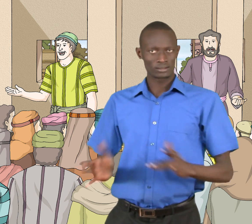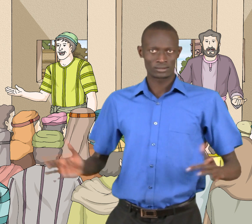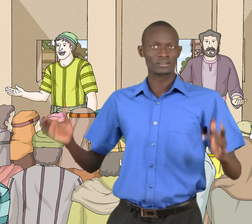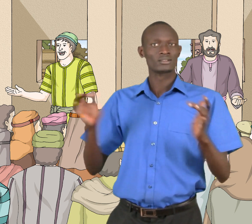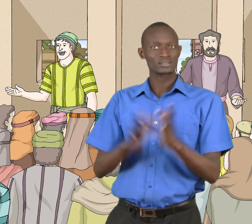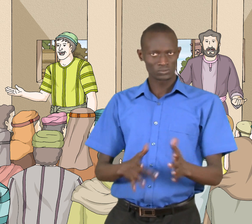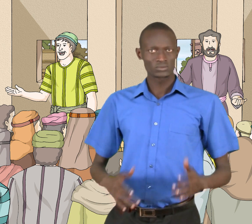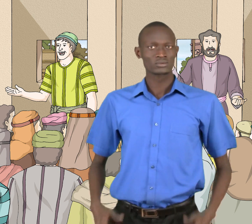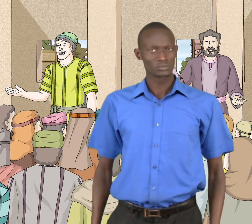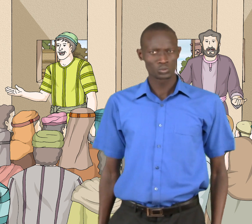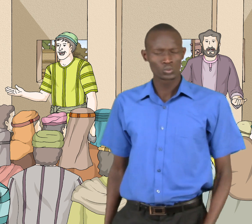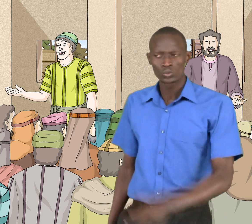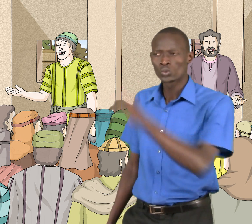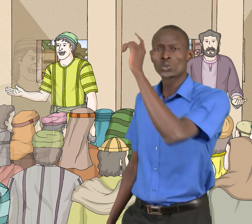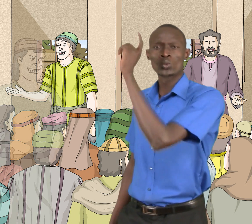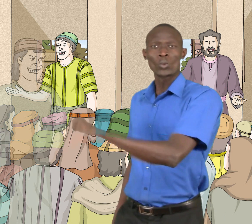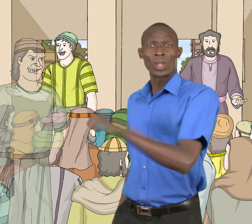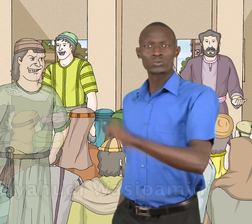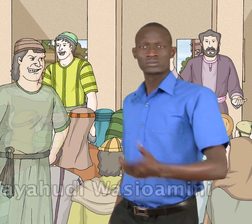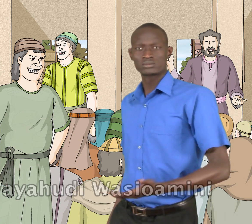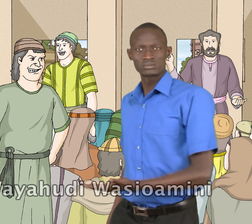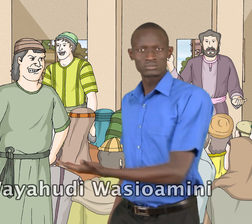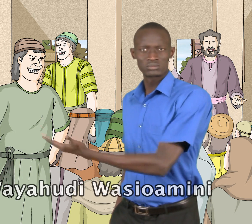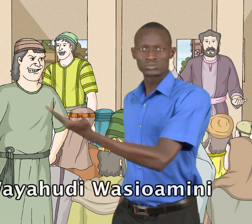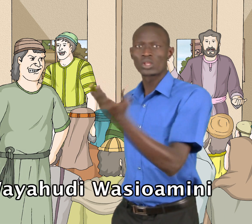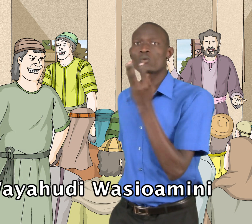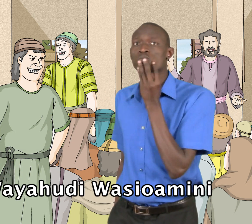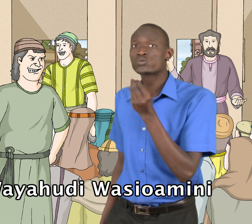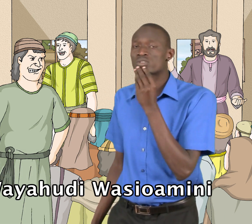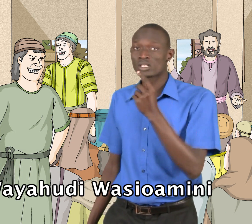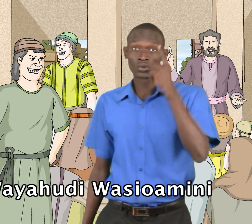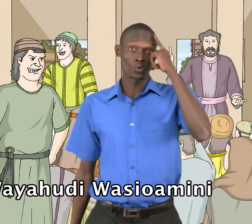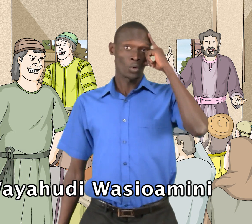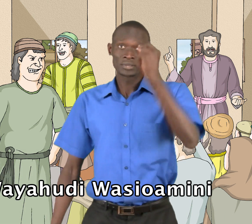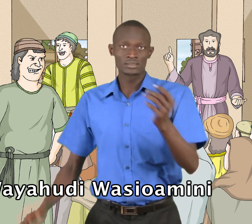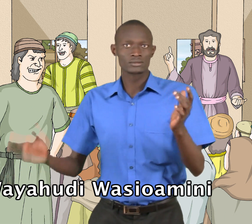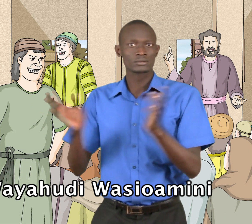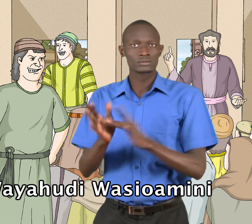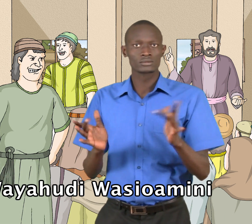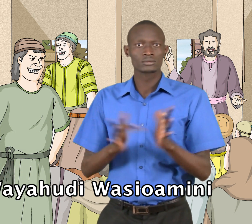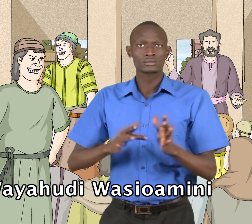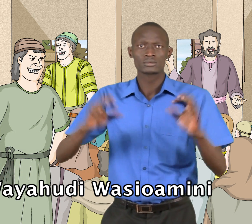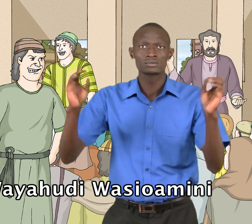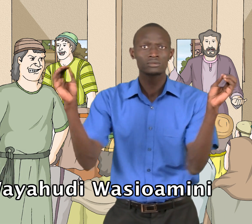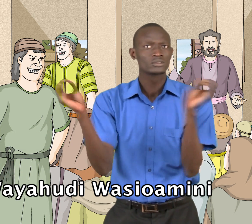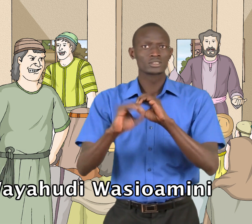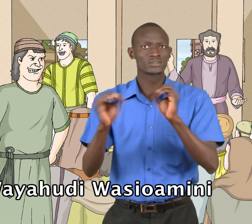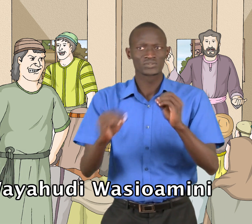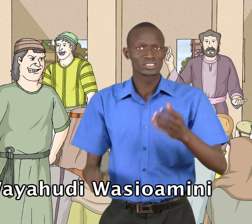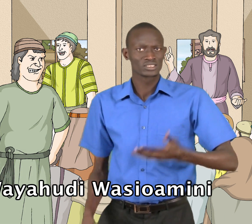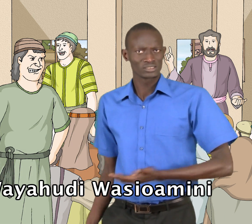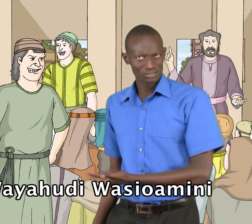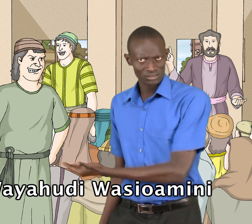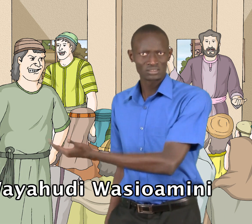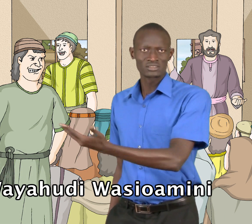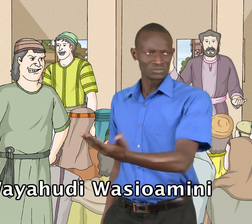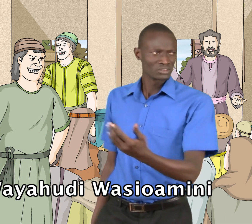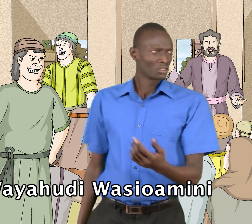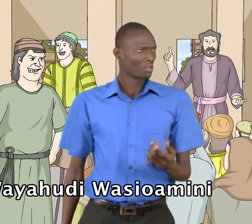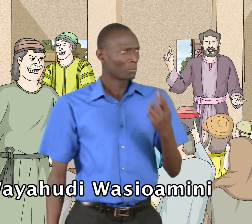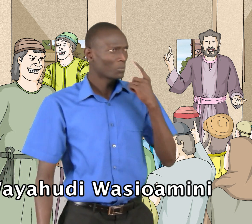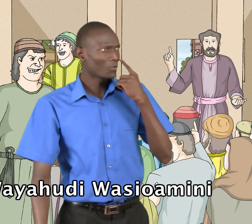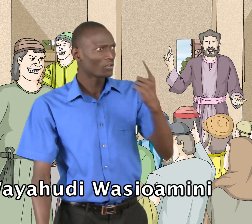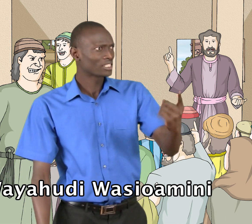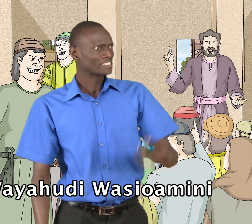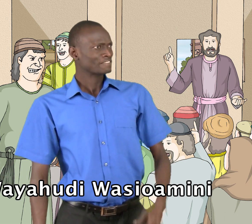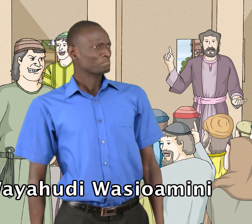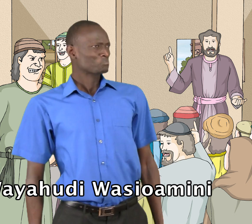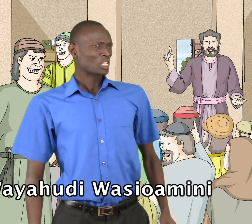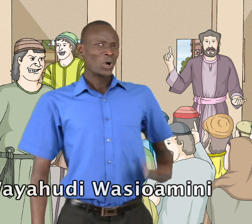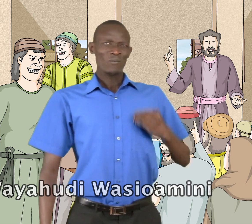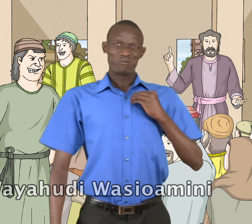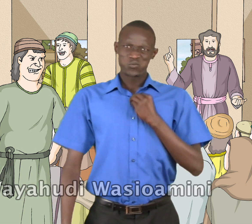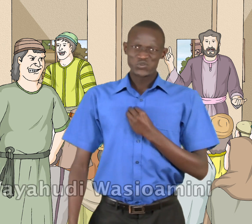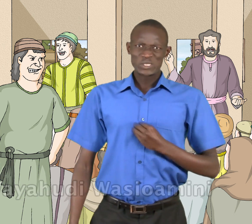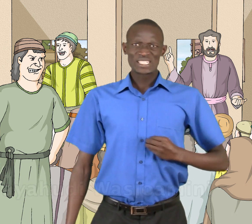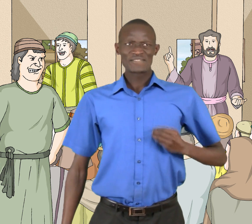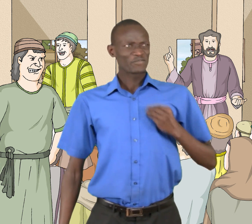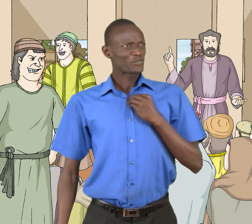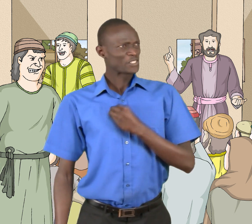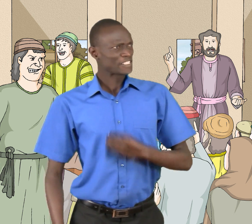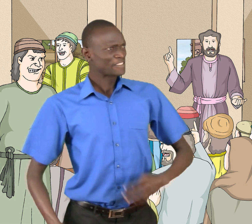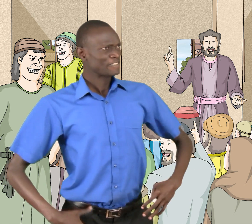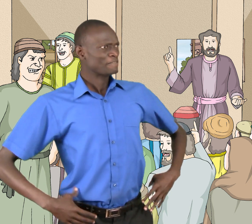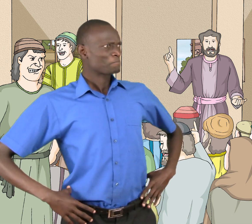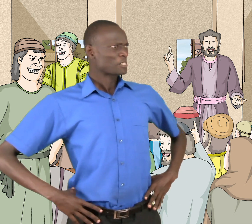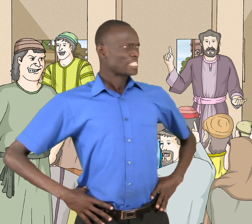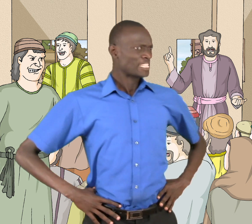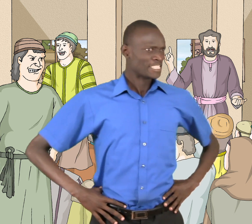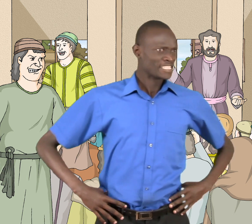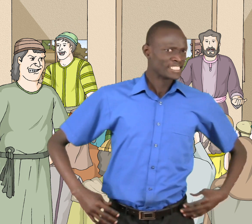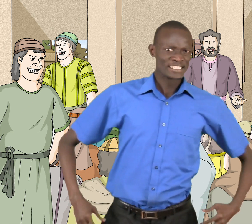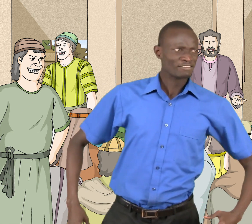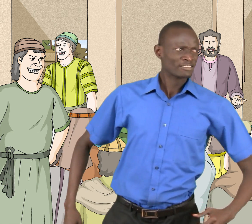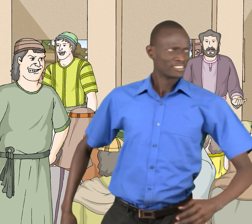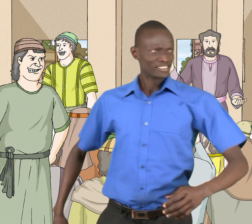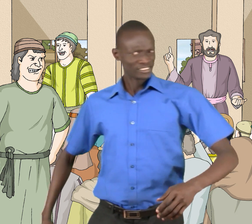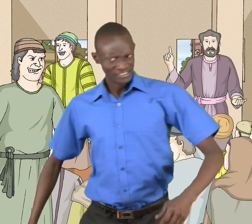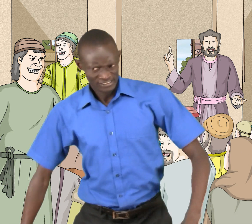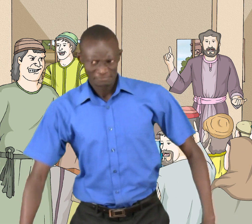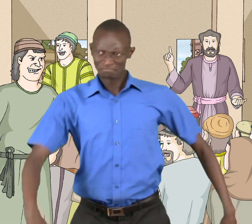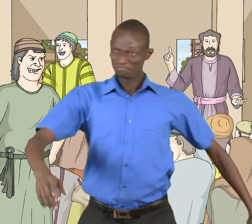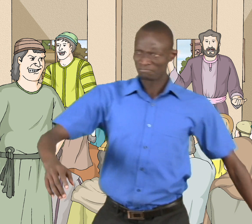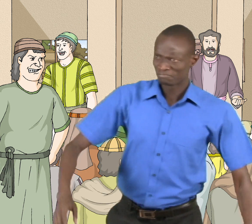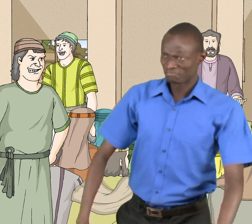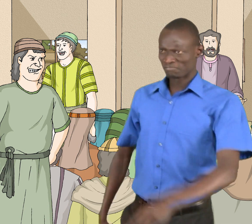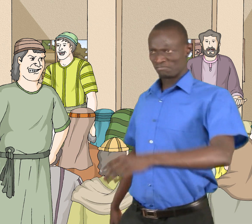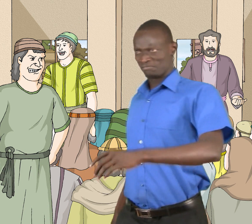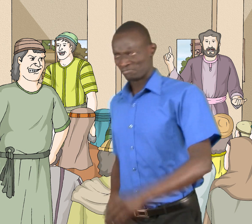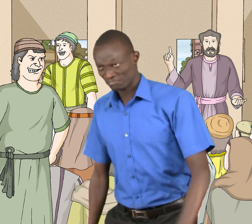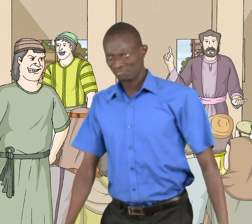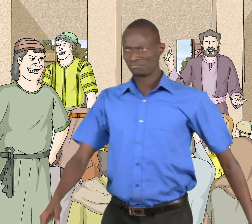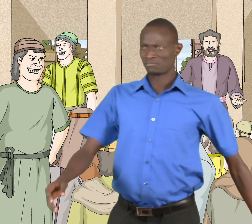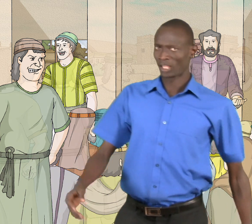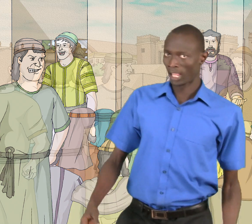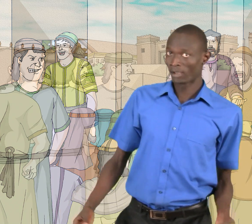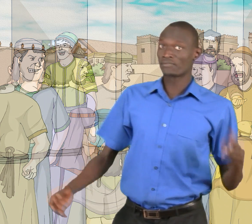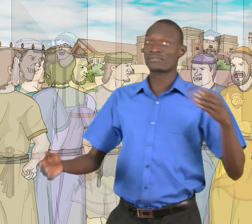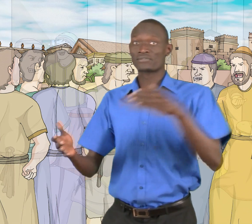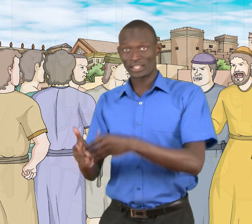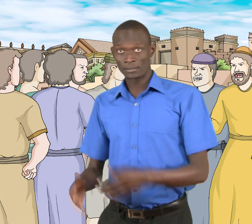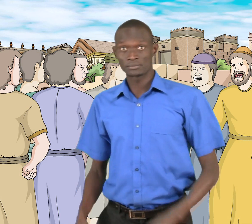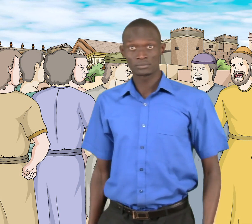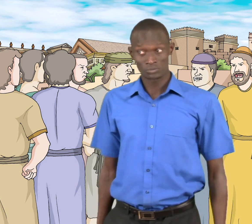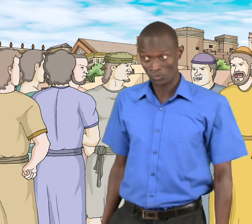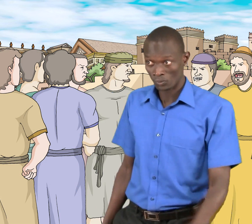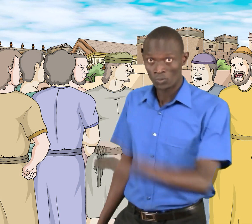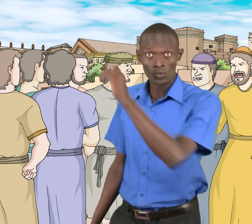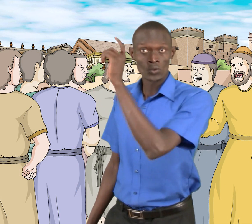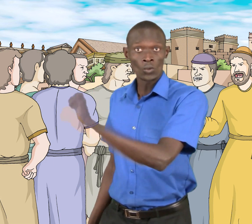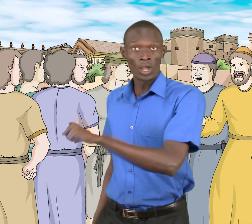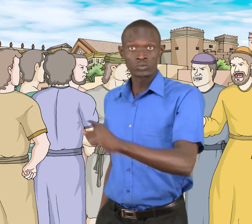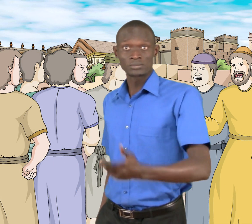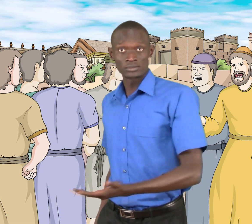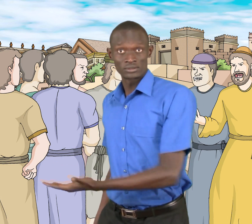The Jews, however, became jealous.